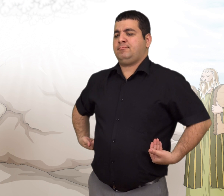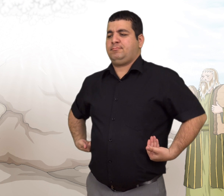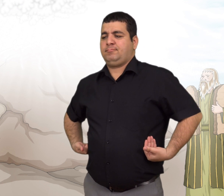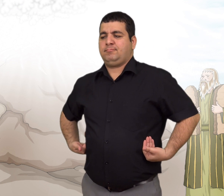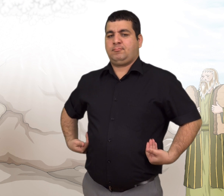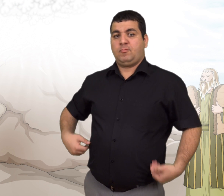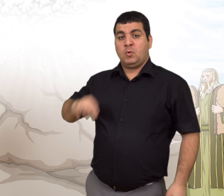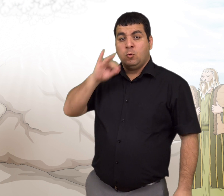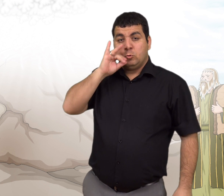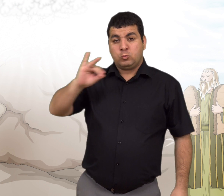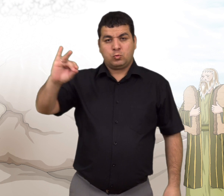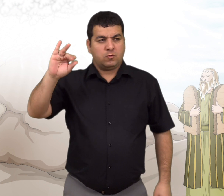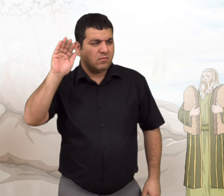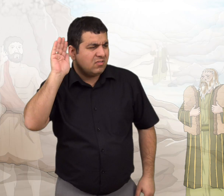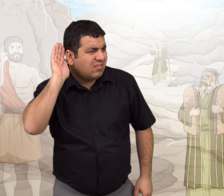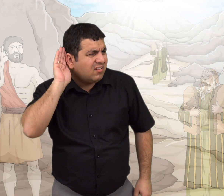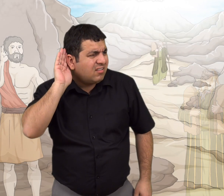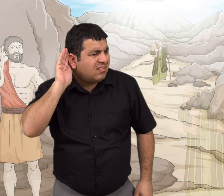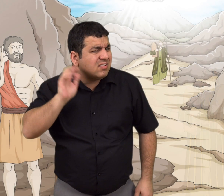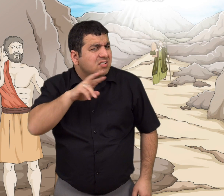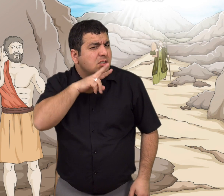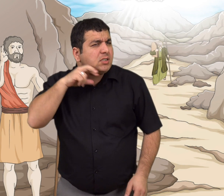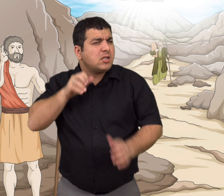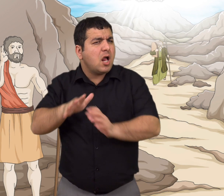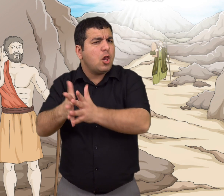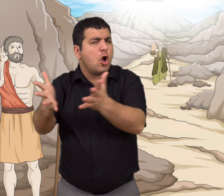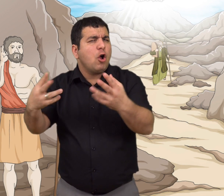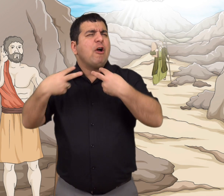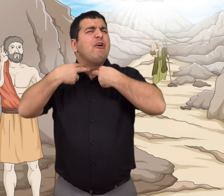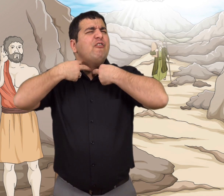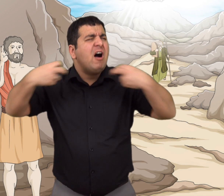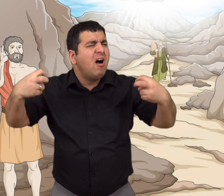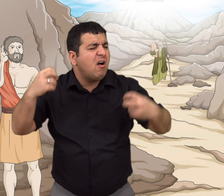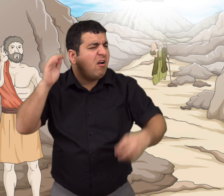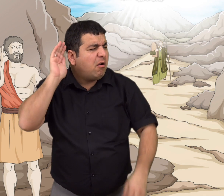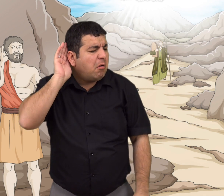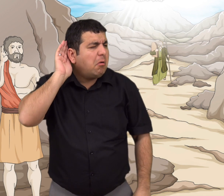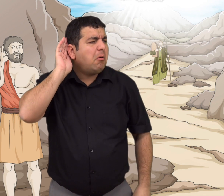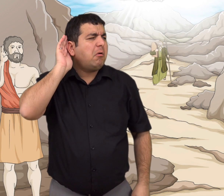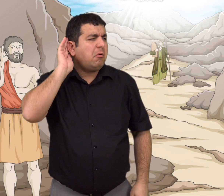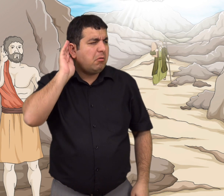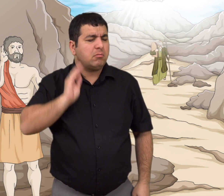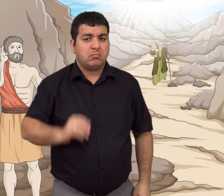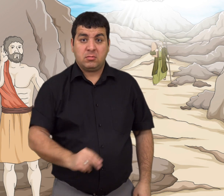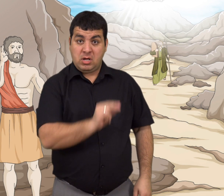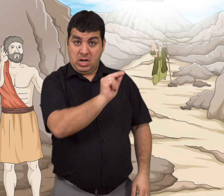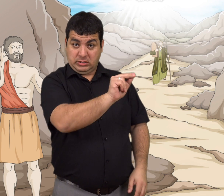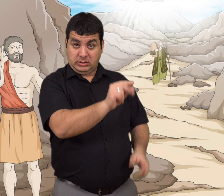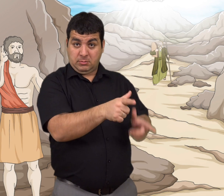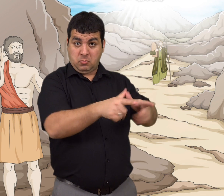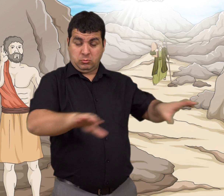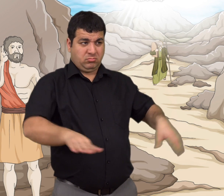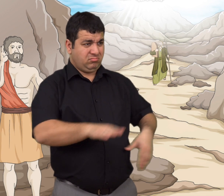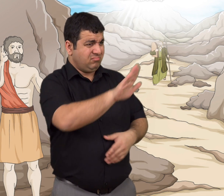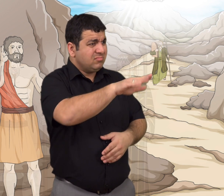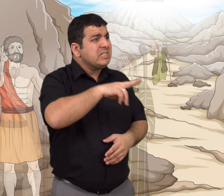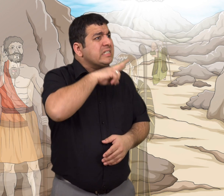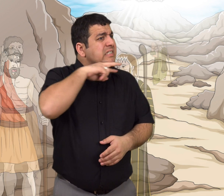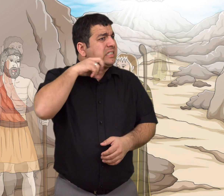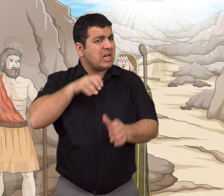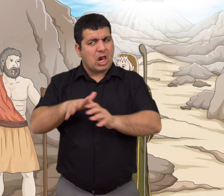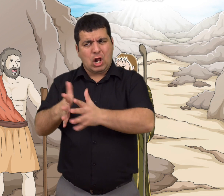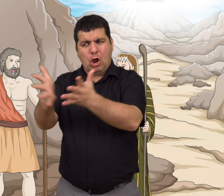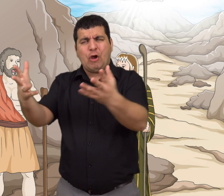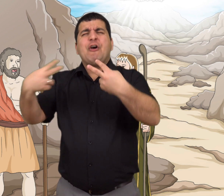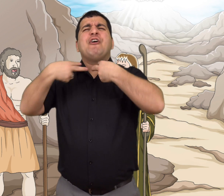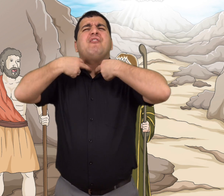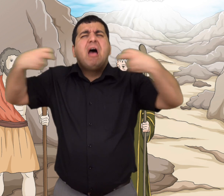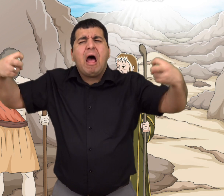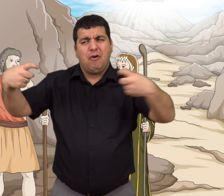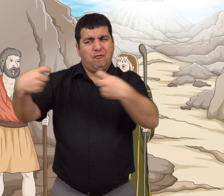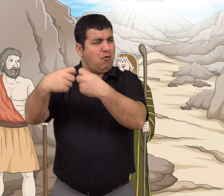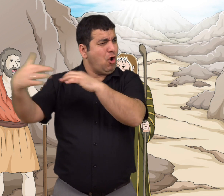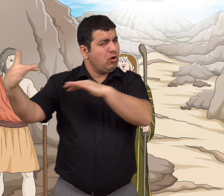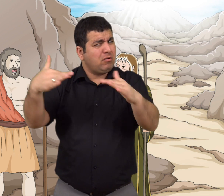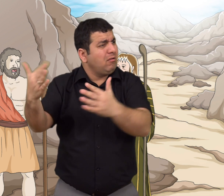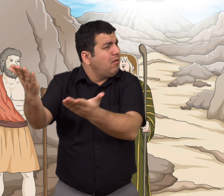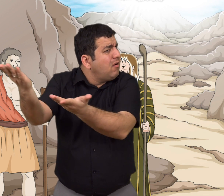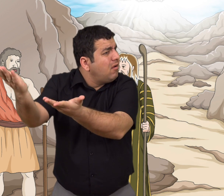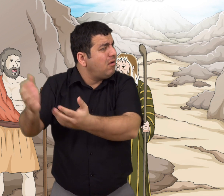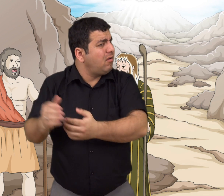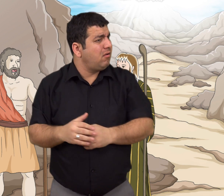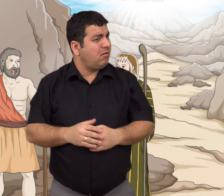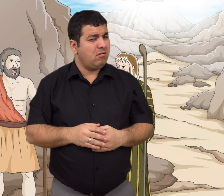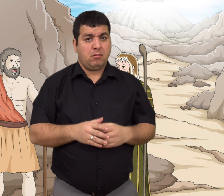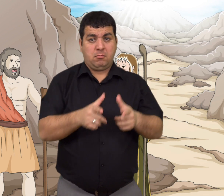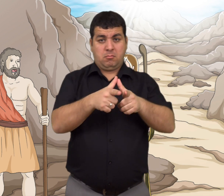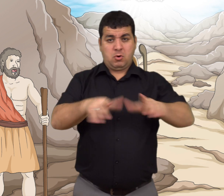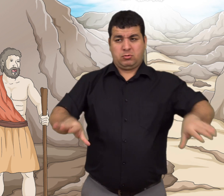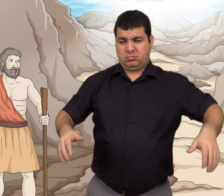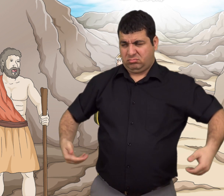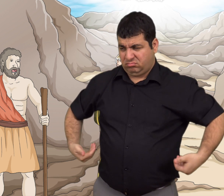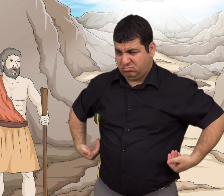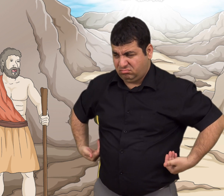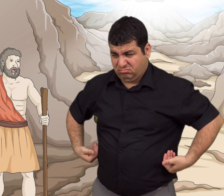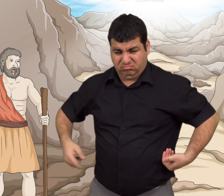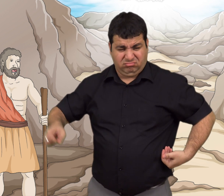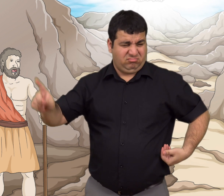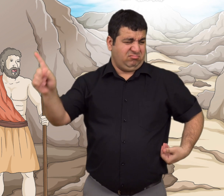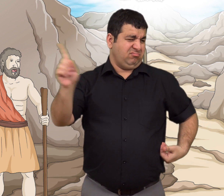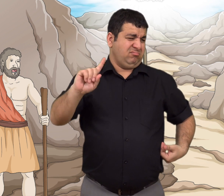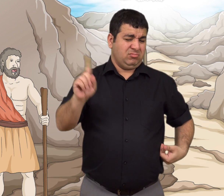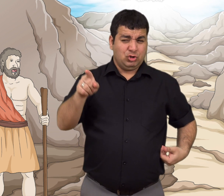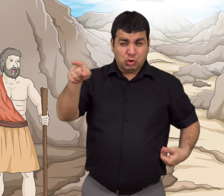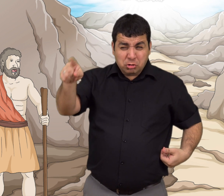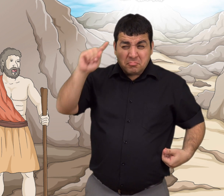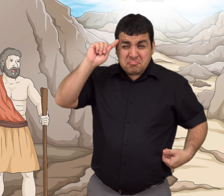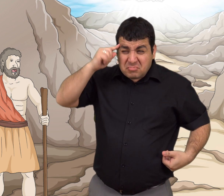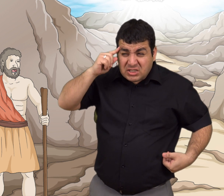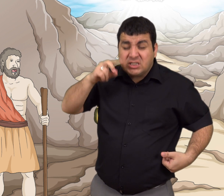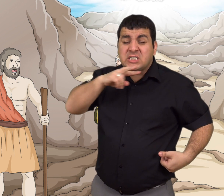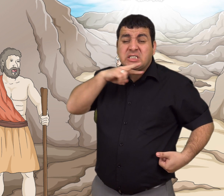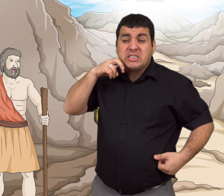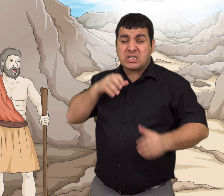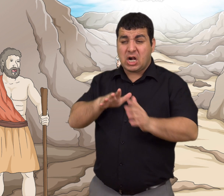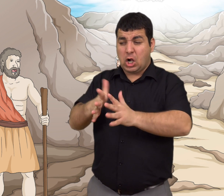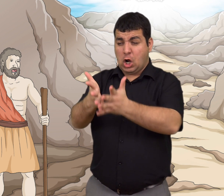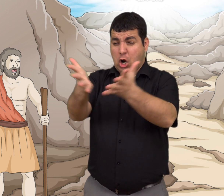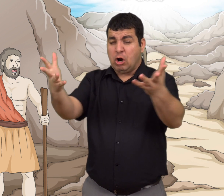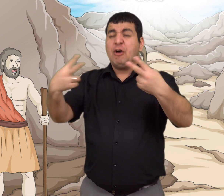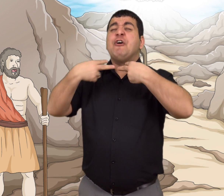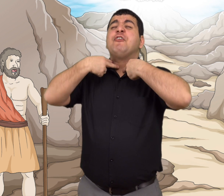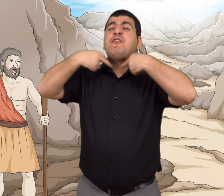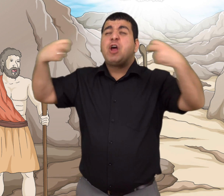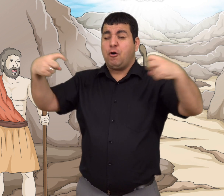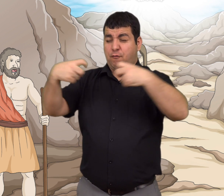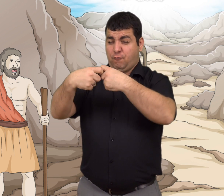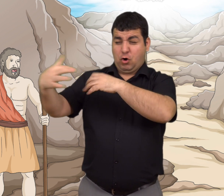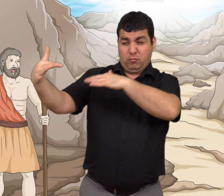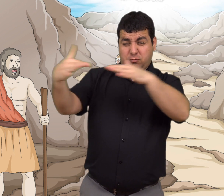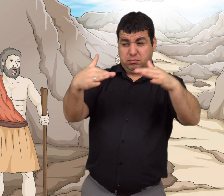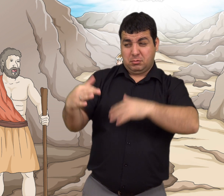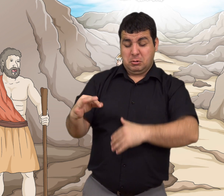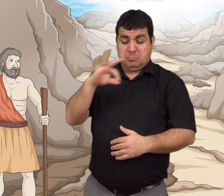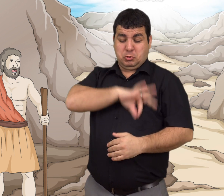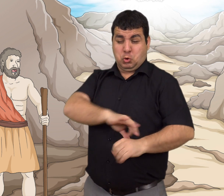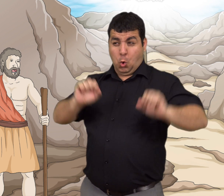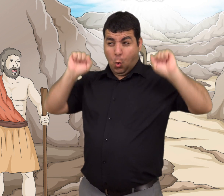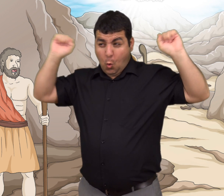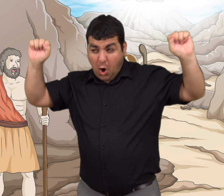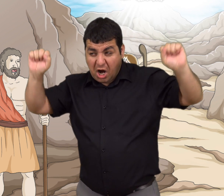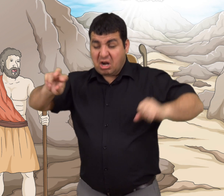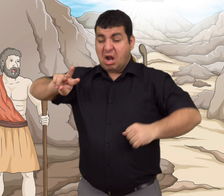When Joshua heard the sound of the people shouting, he said to Moses, “The sound of war is in the camp.”